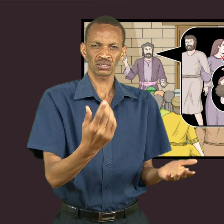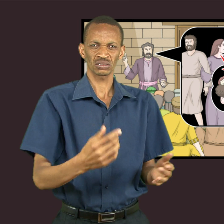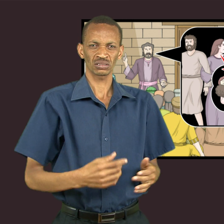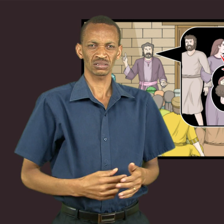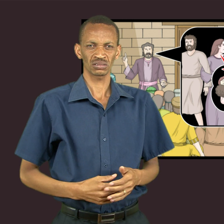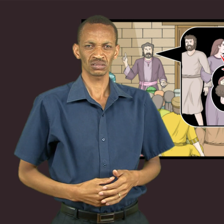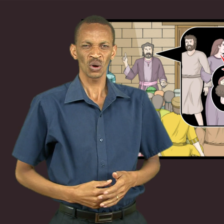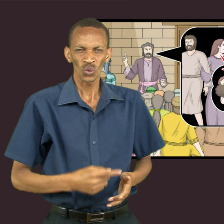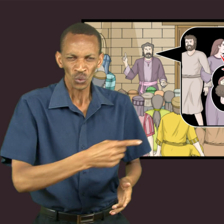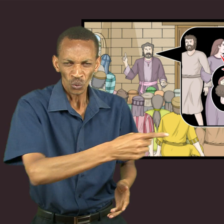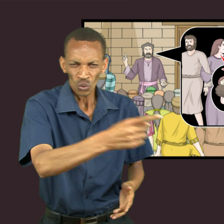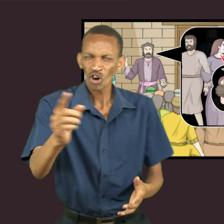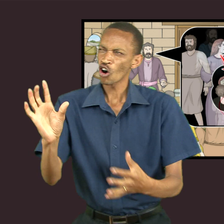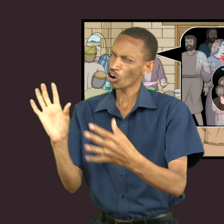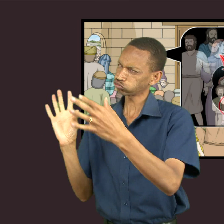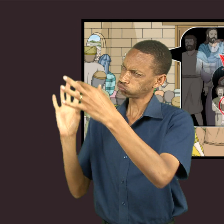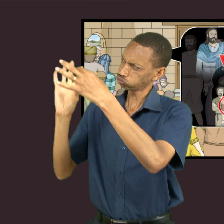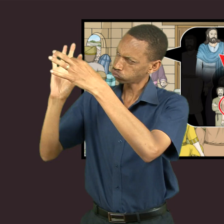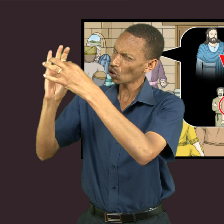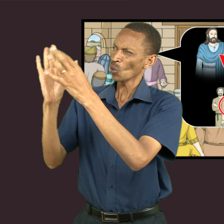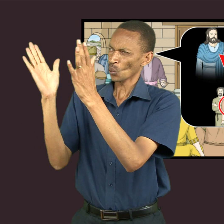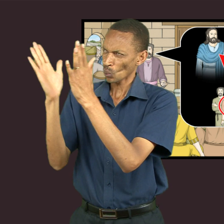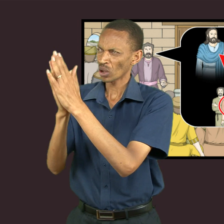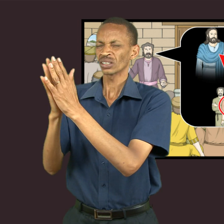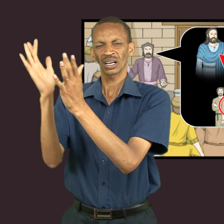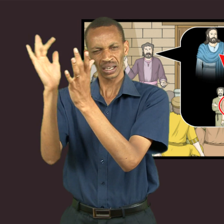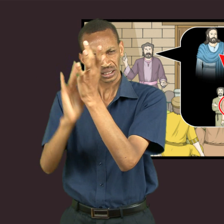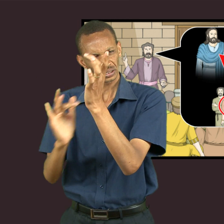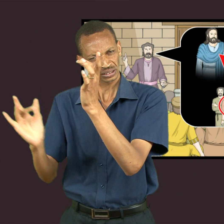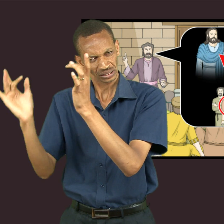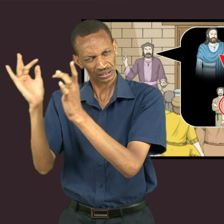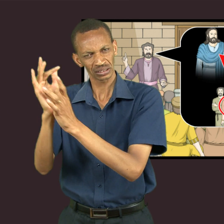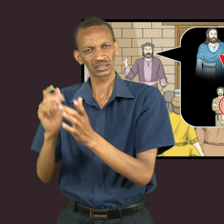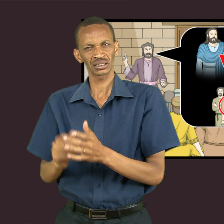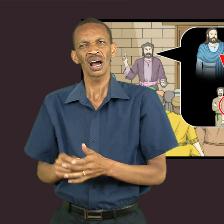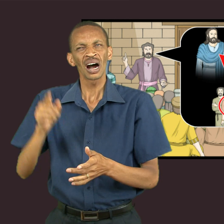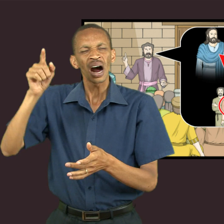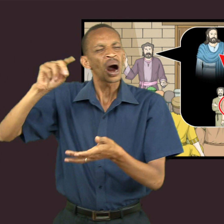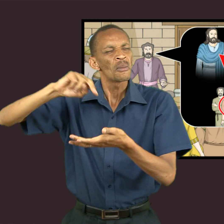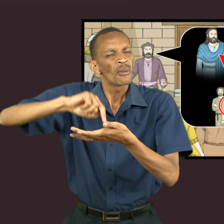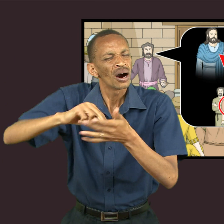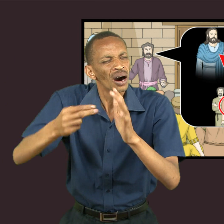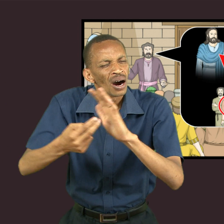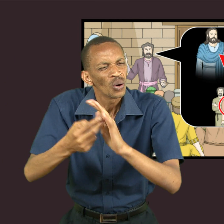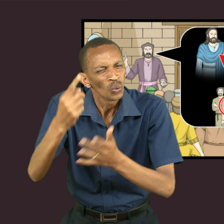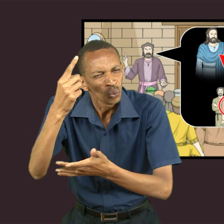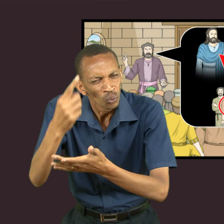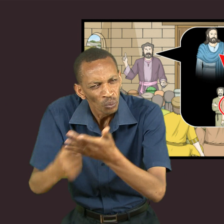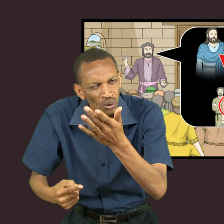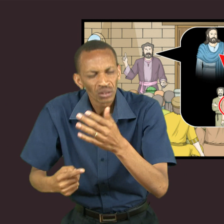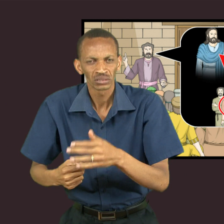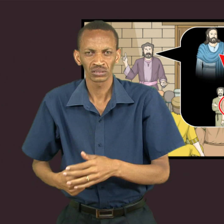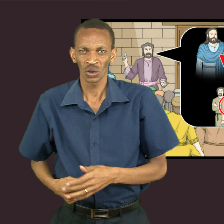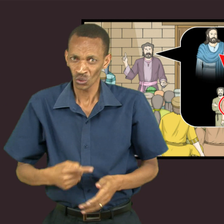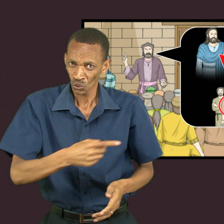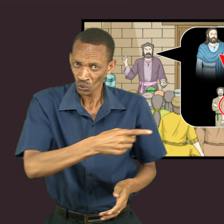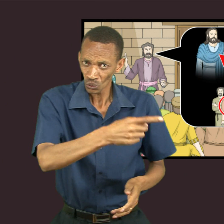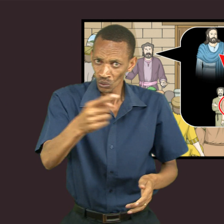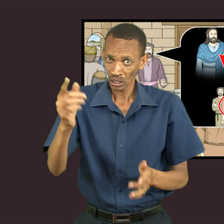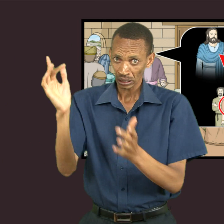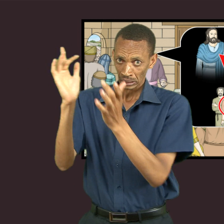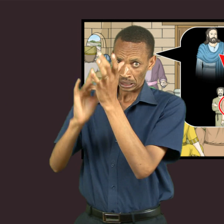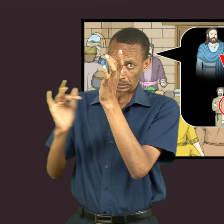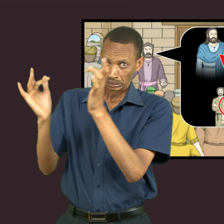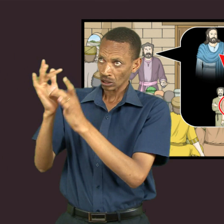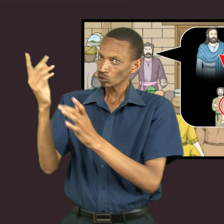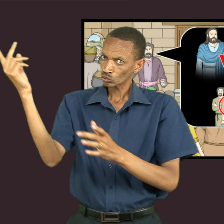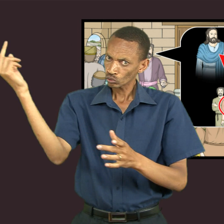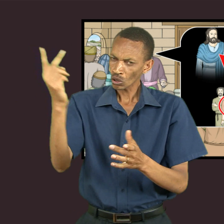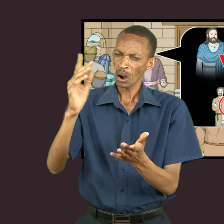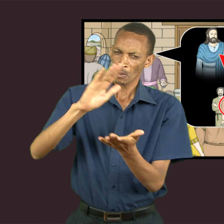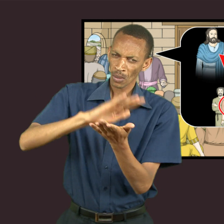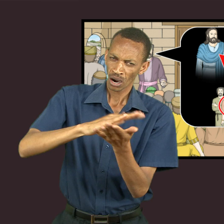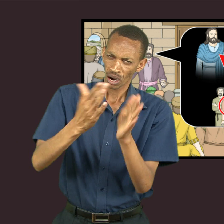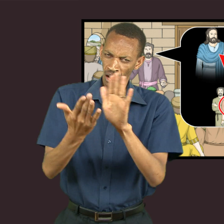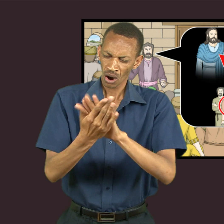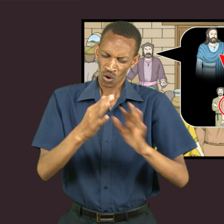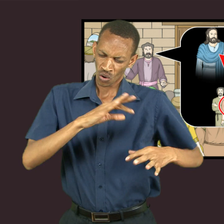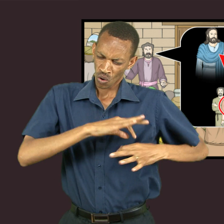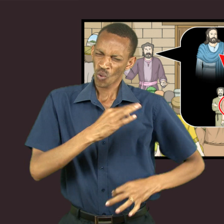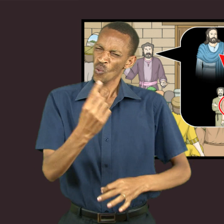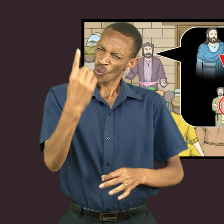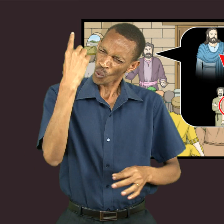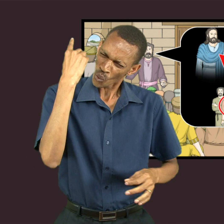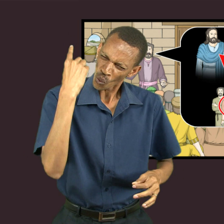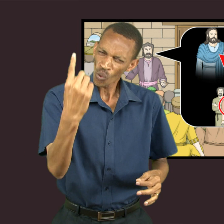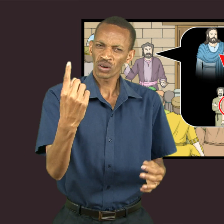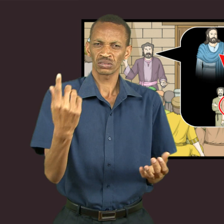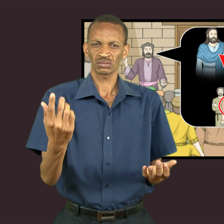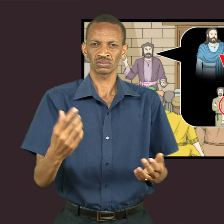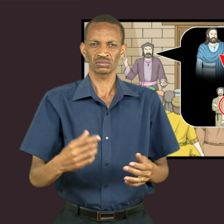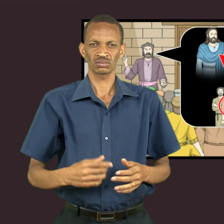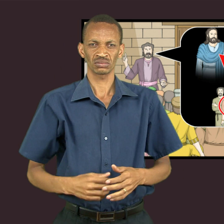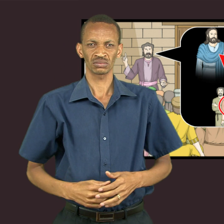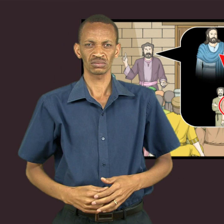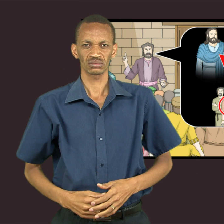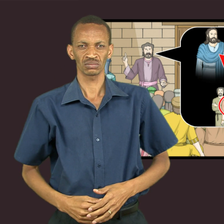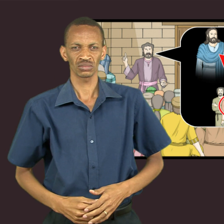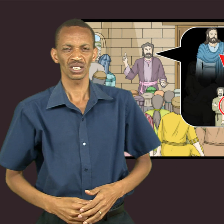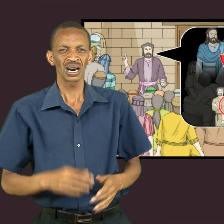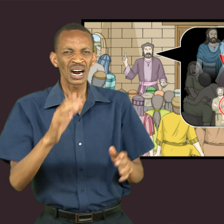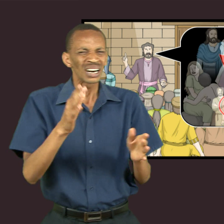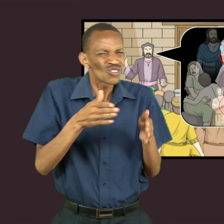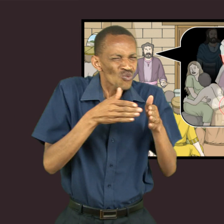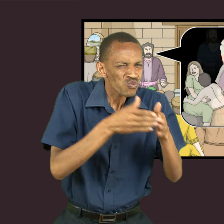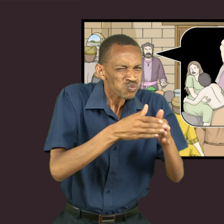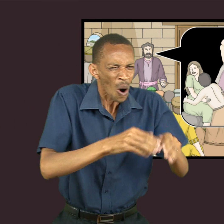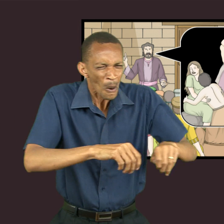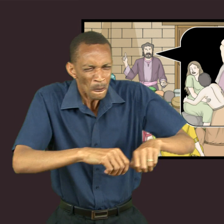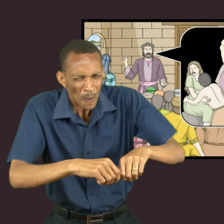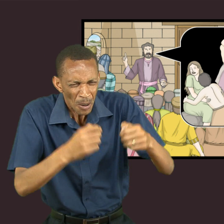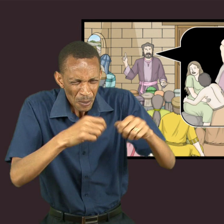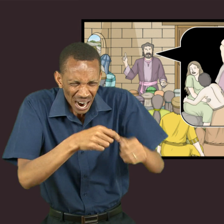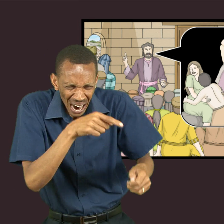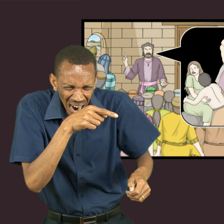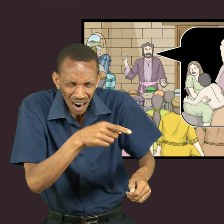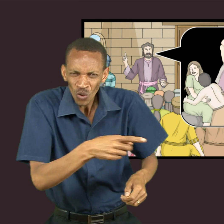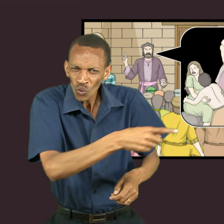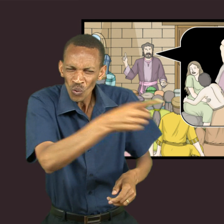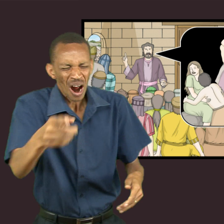But he who unites himself with the Lord is one with Him in spirit.